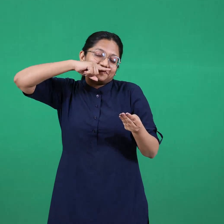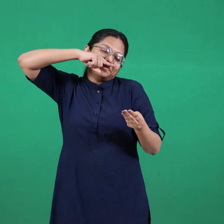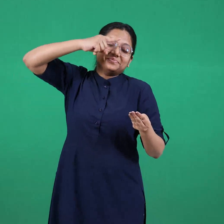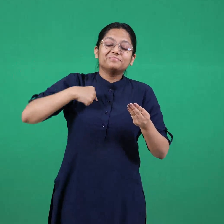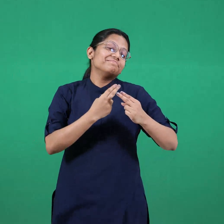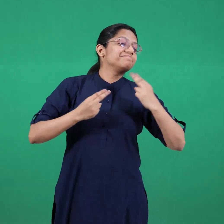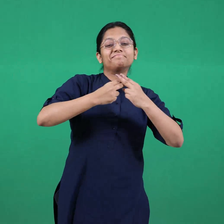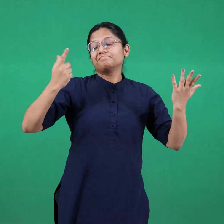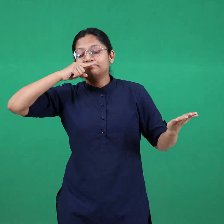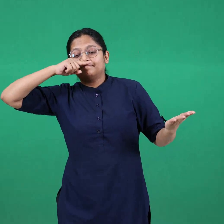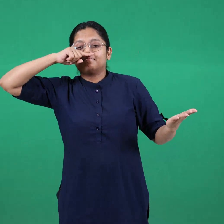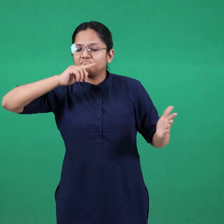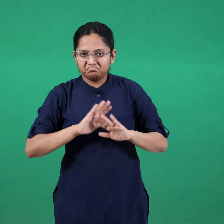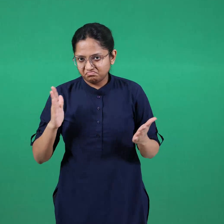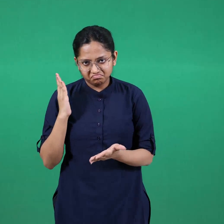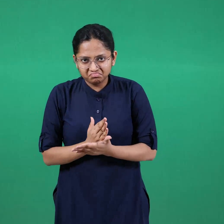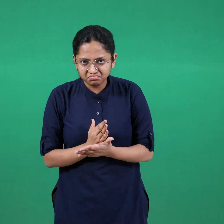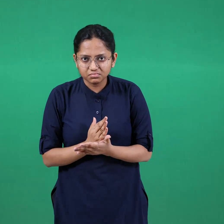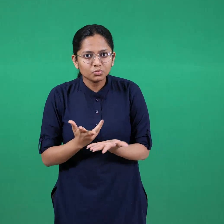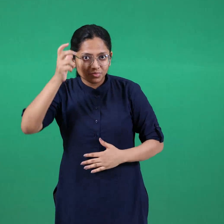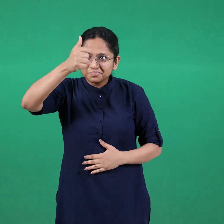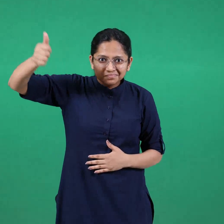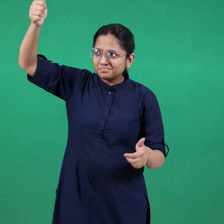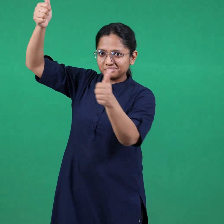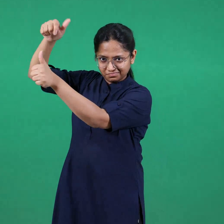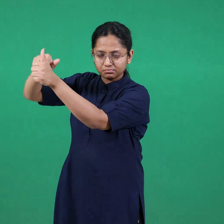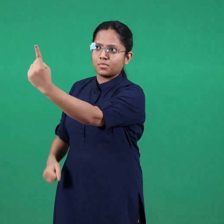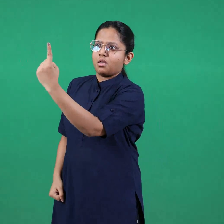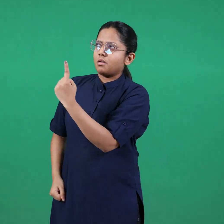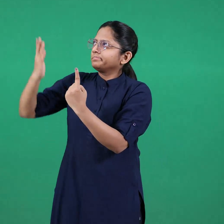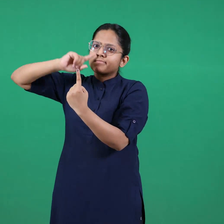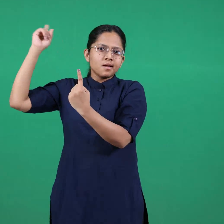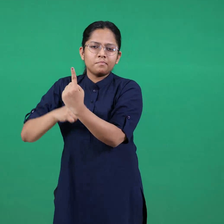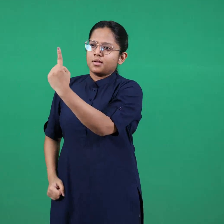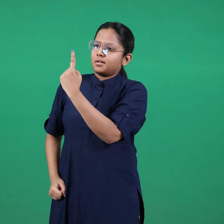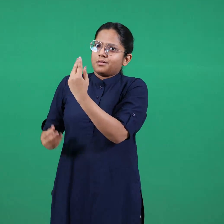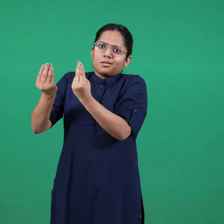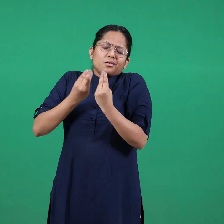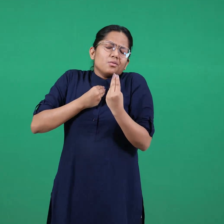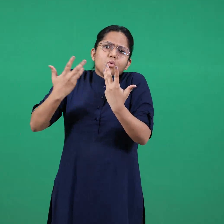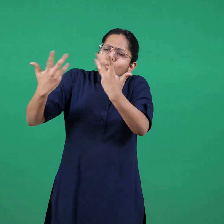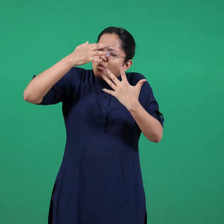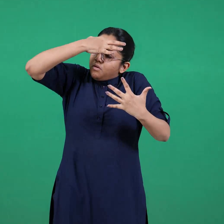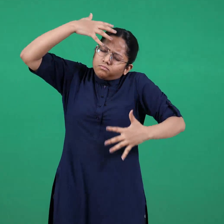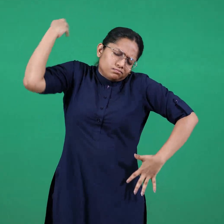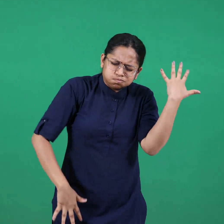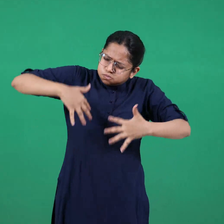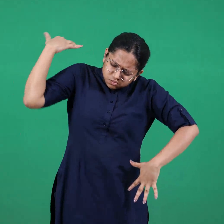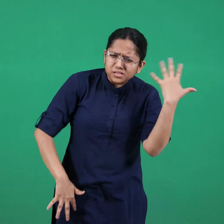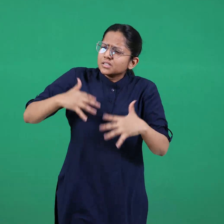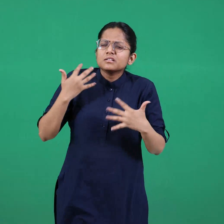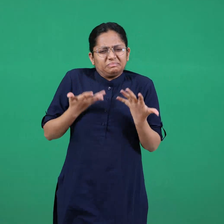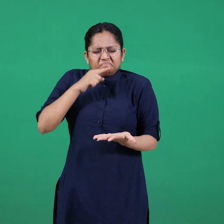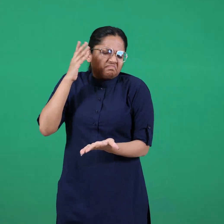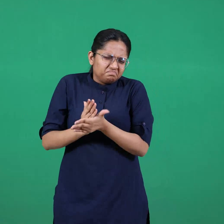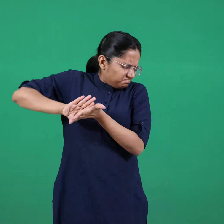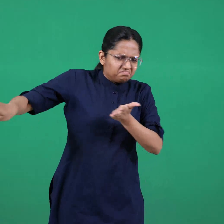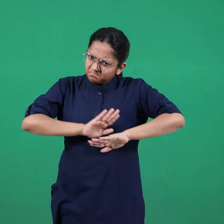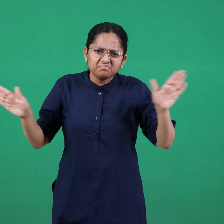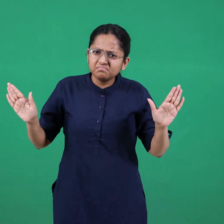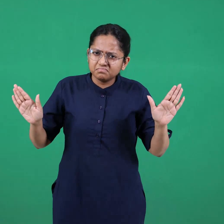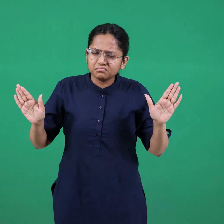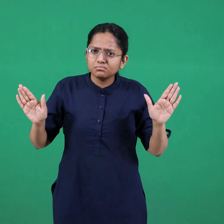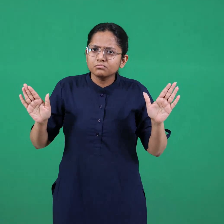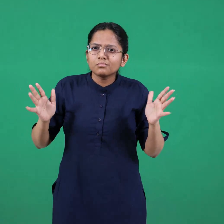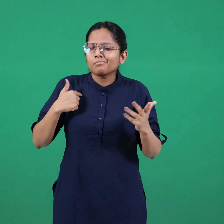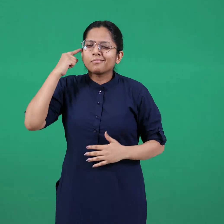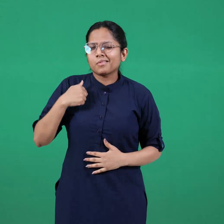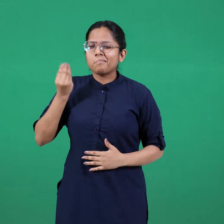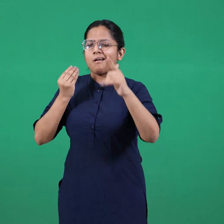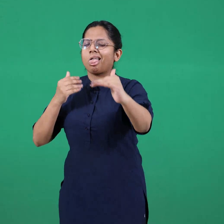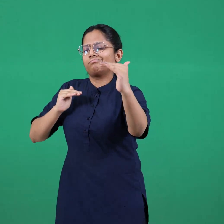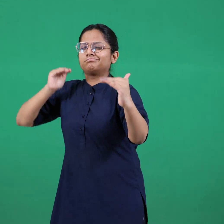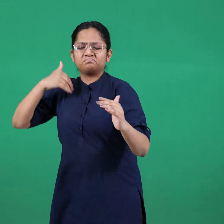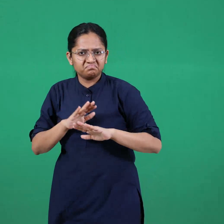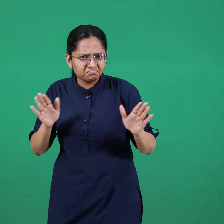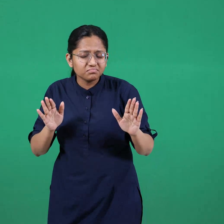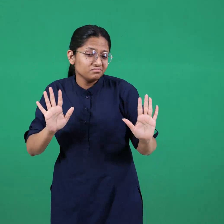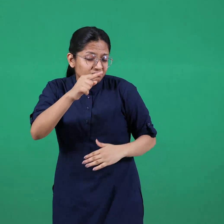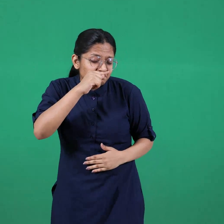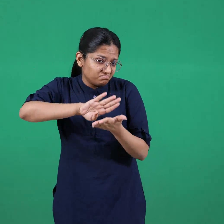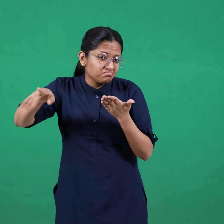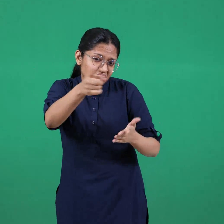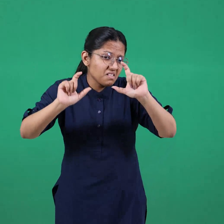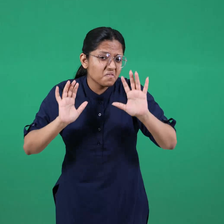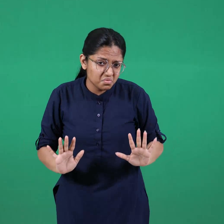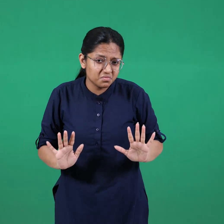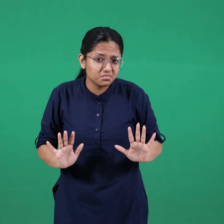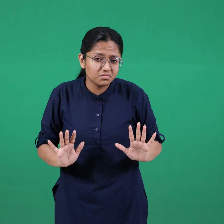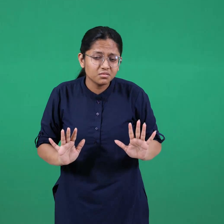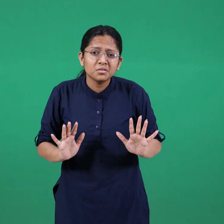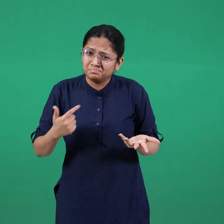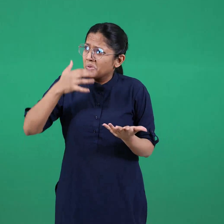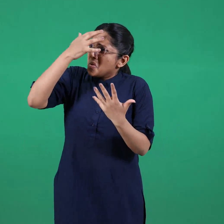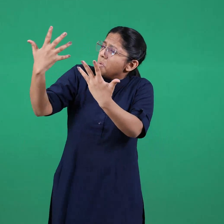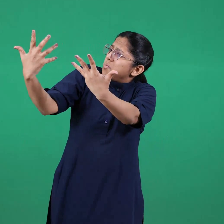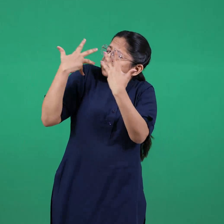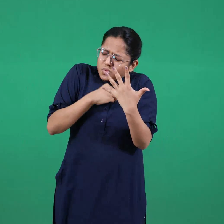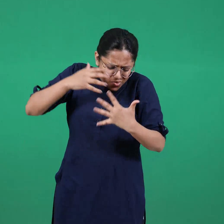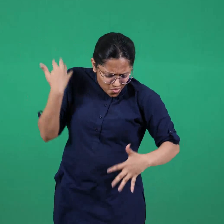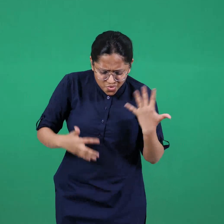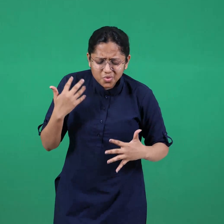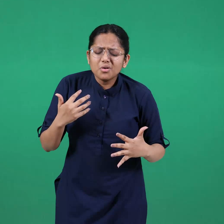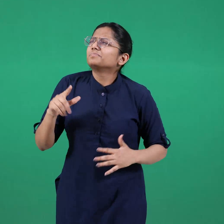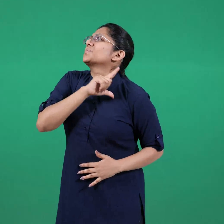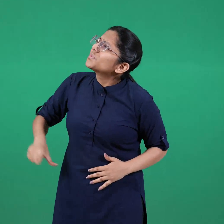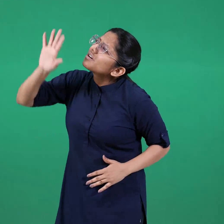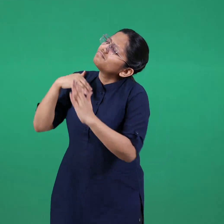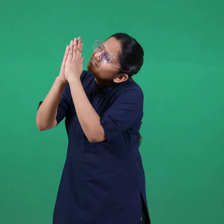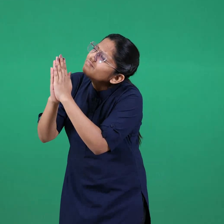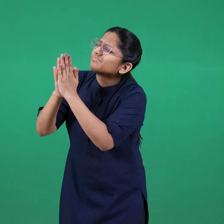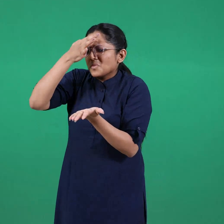So to keep me from becoming conceited, I was given a thorn in my flesh, a messenger of Satan, to torment me.